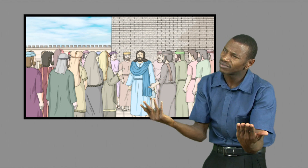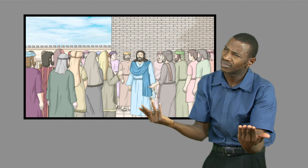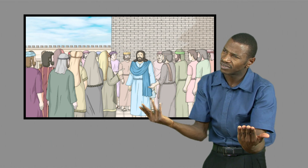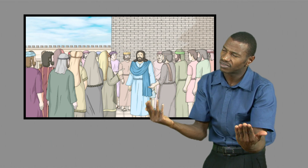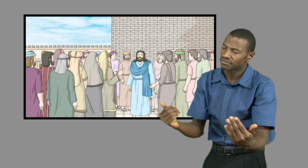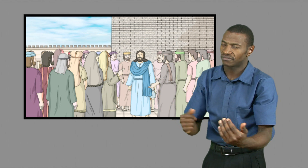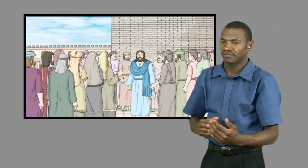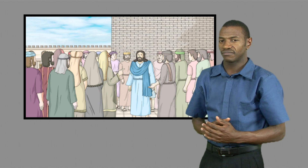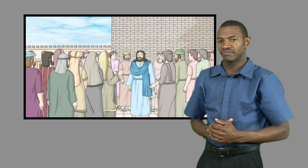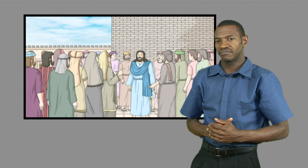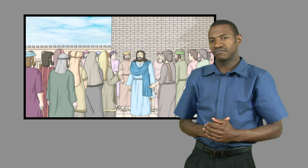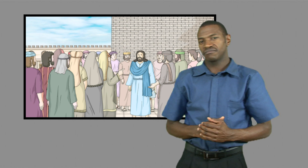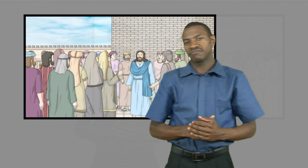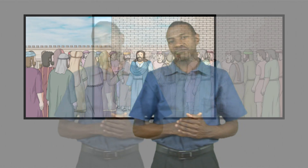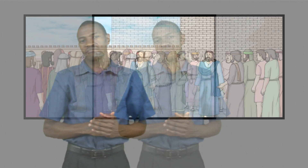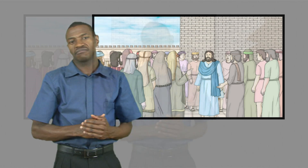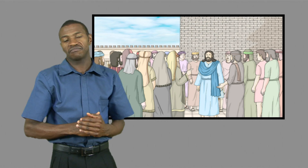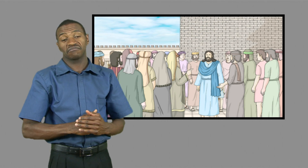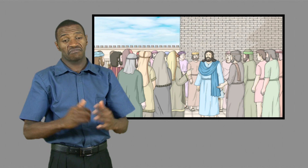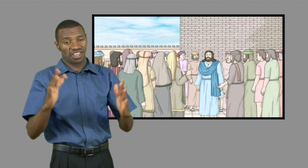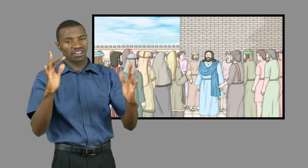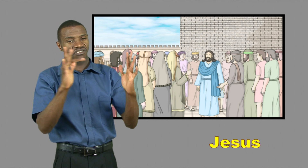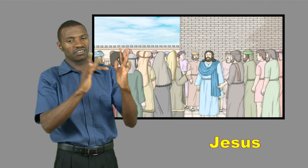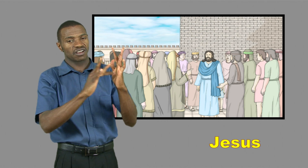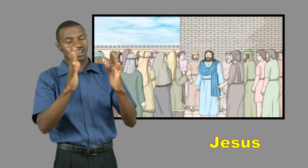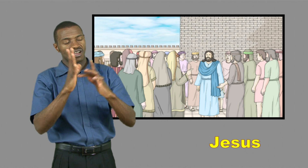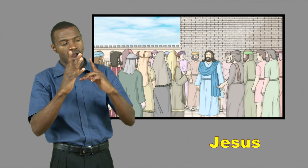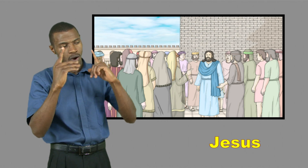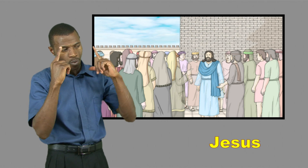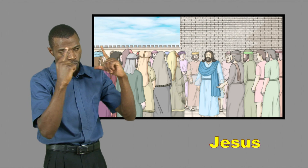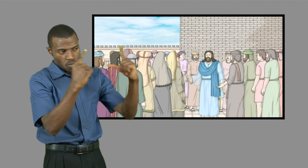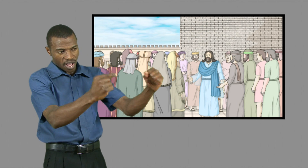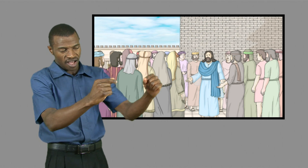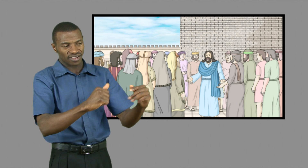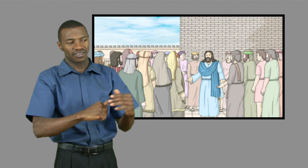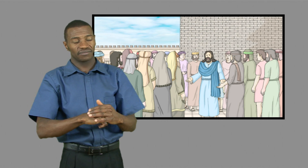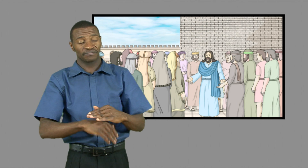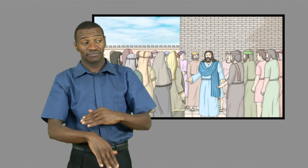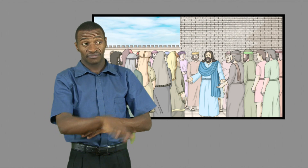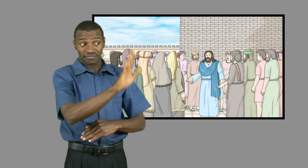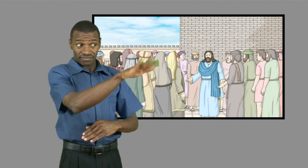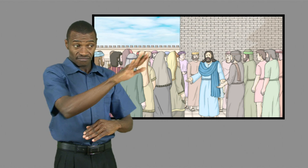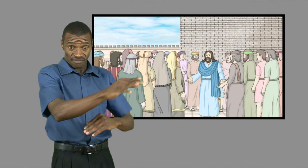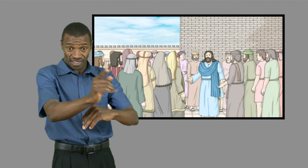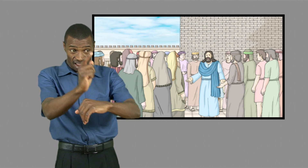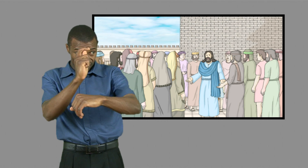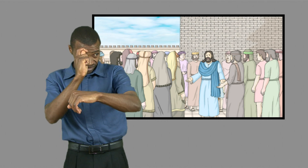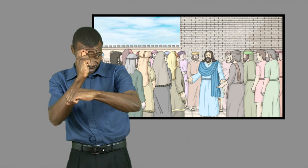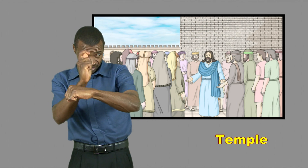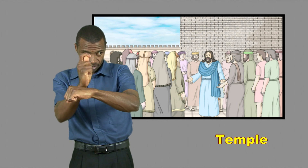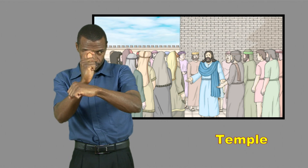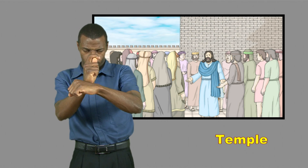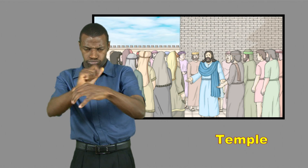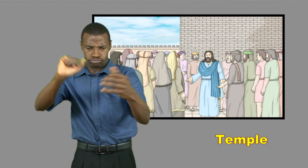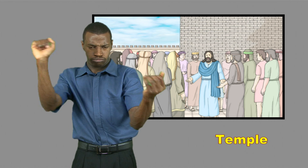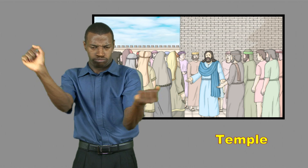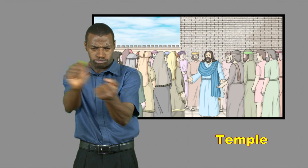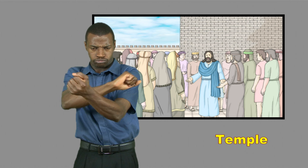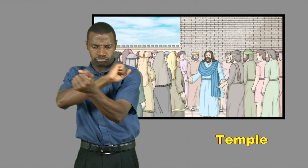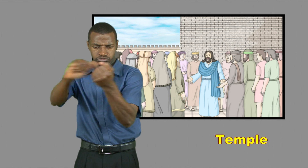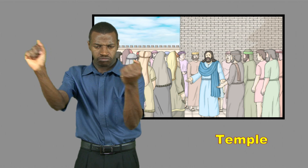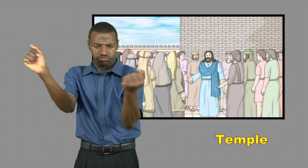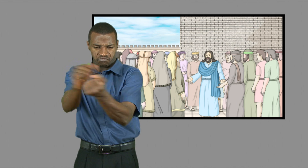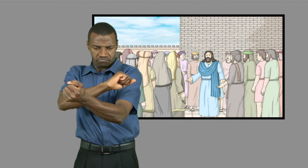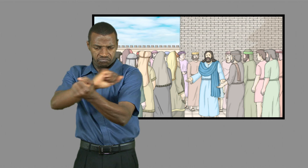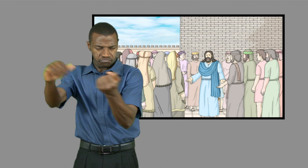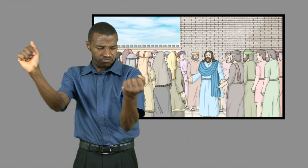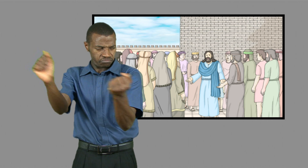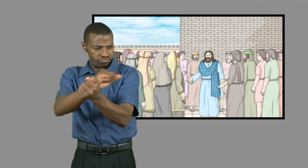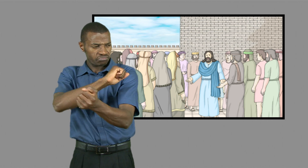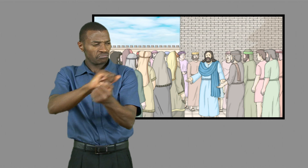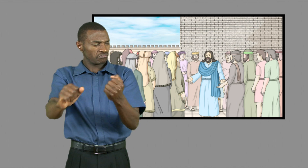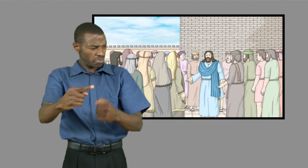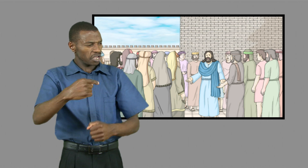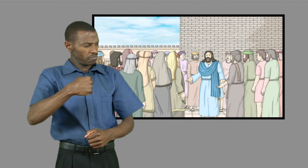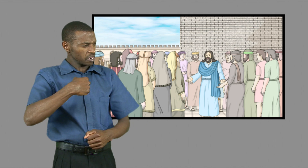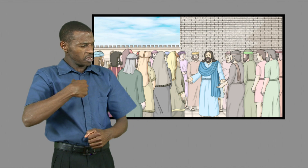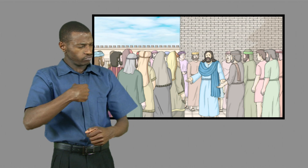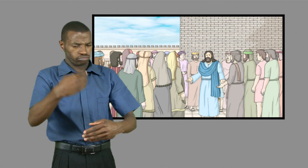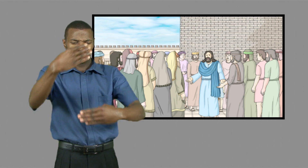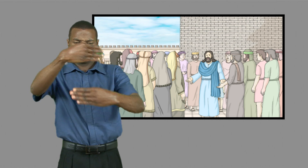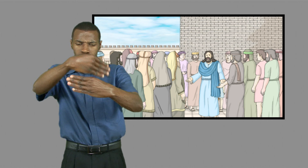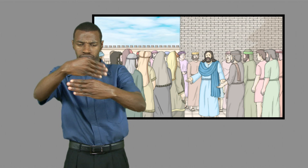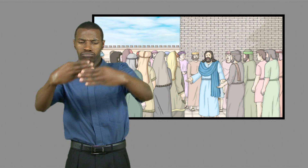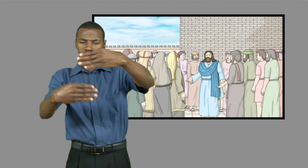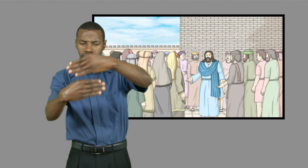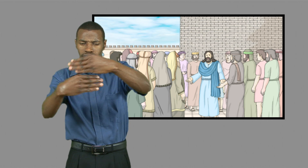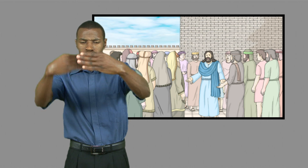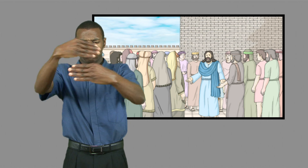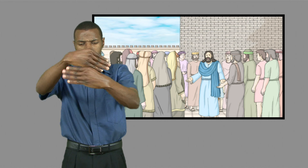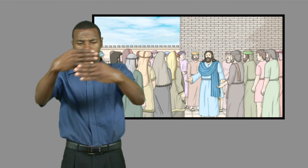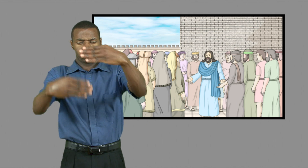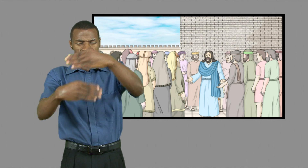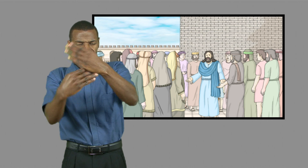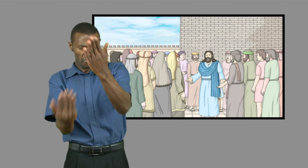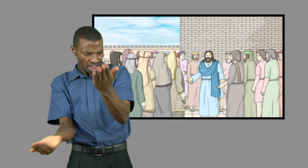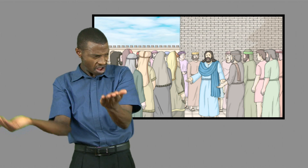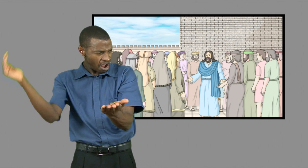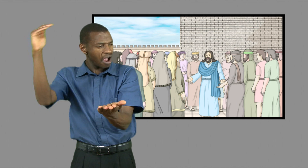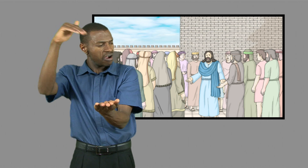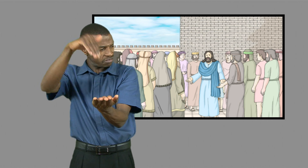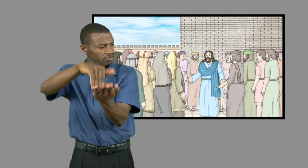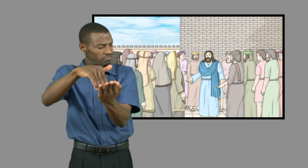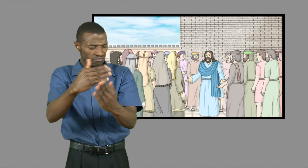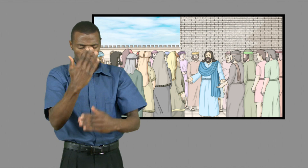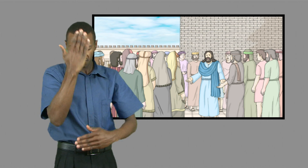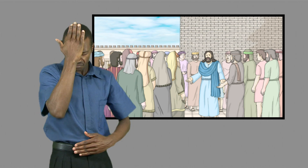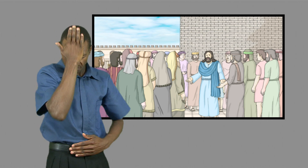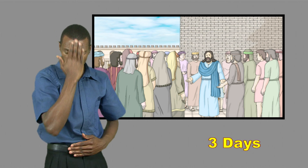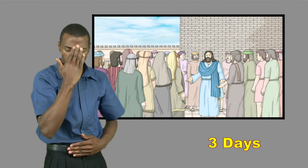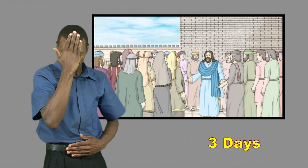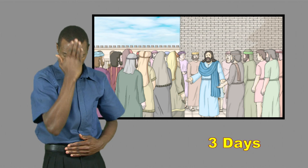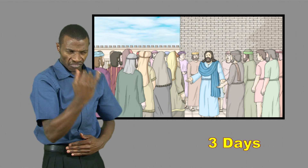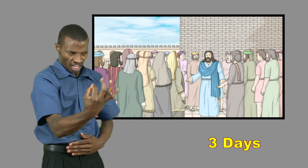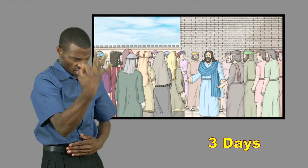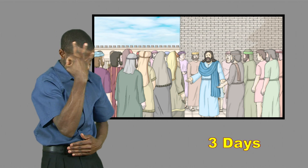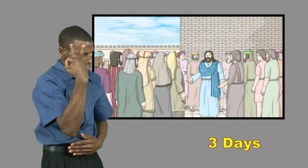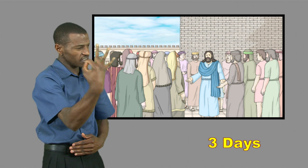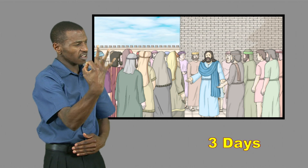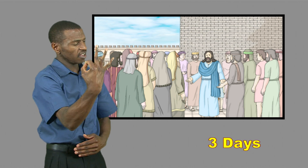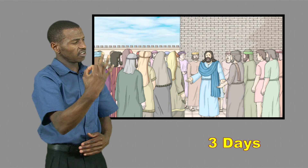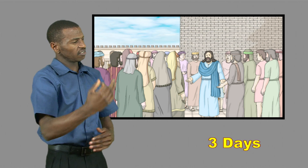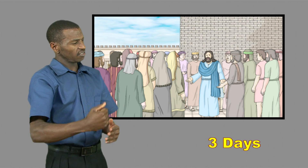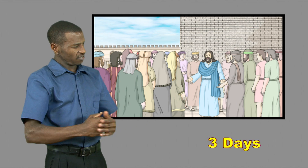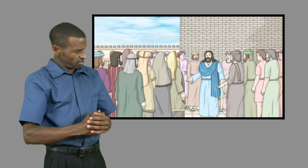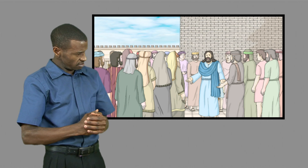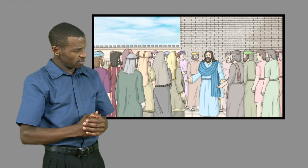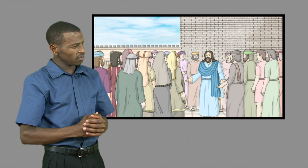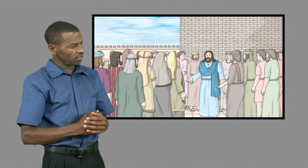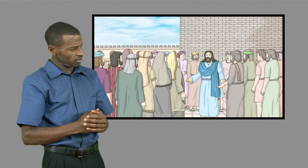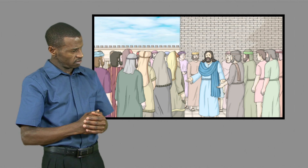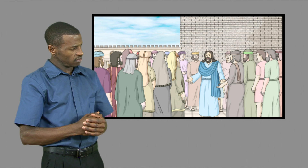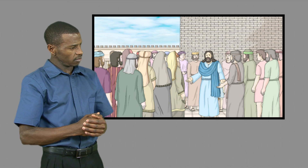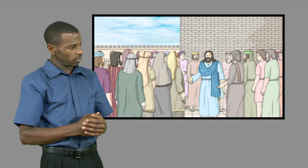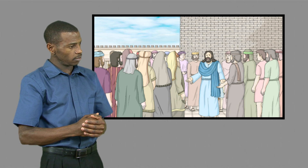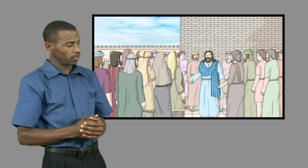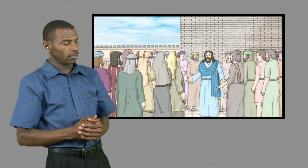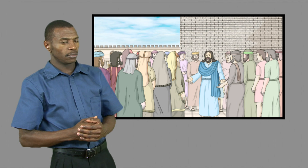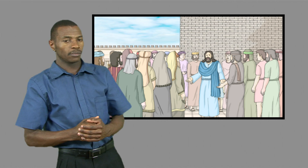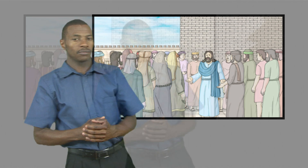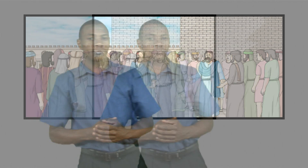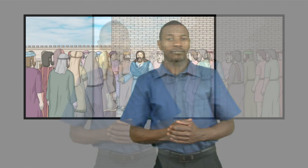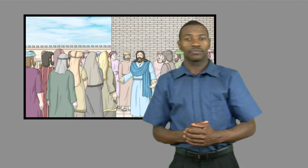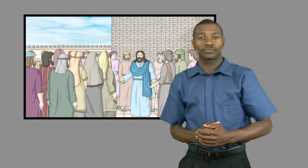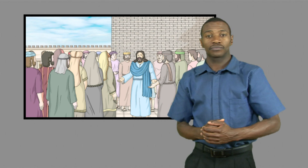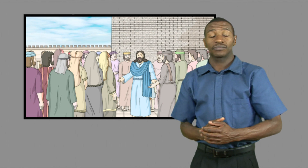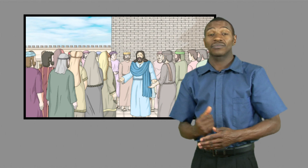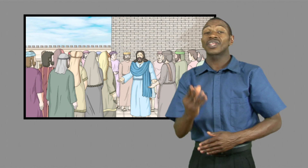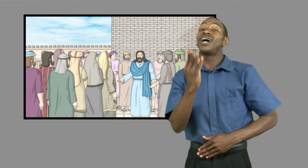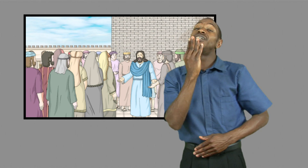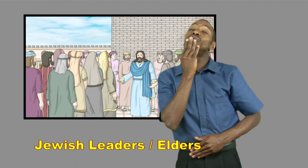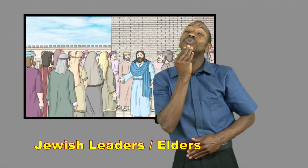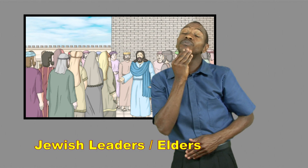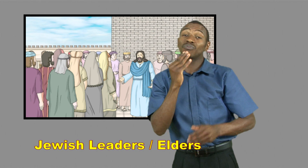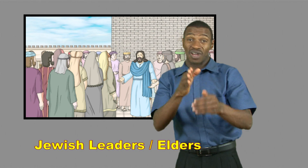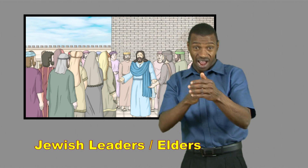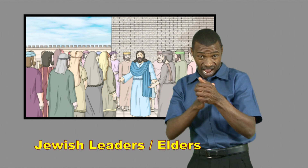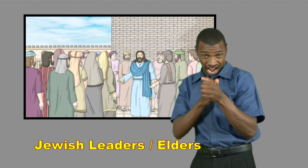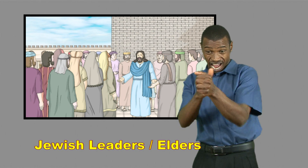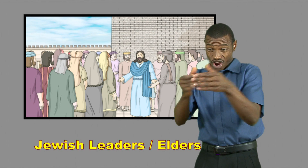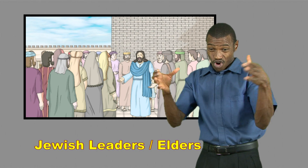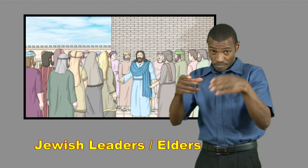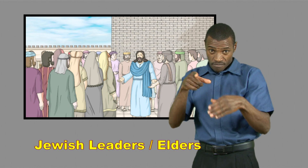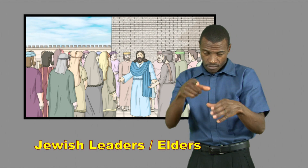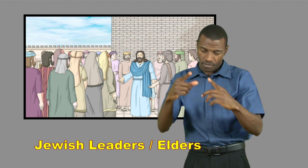Jesus answered, “Destroy this temple, and in three days I will raise it up again.”